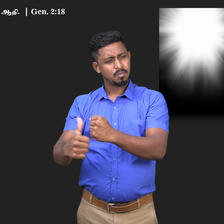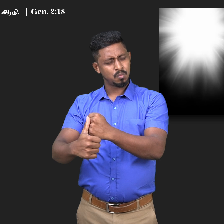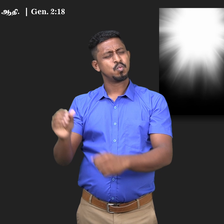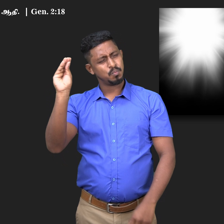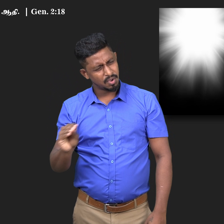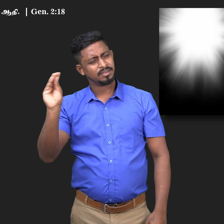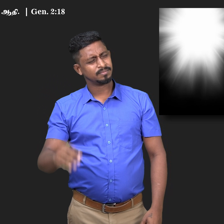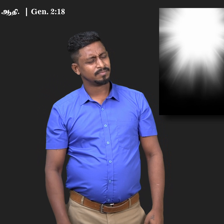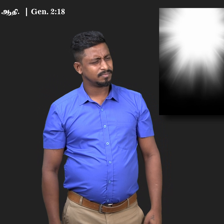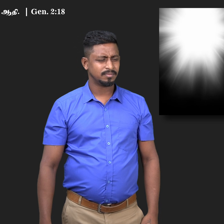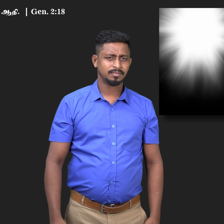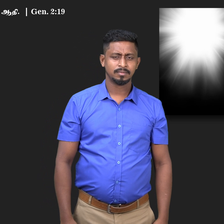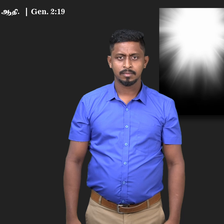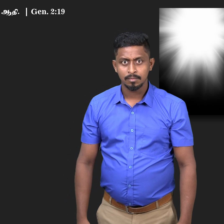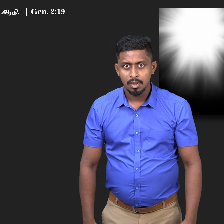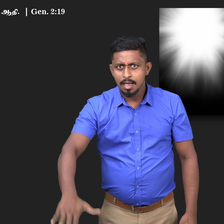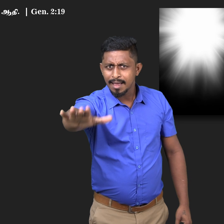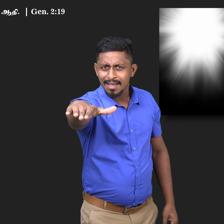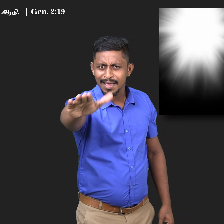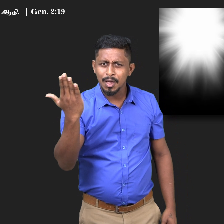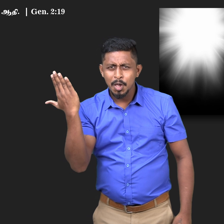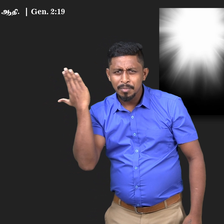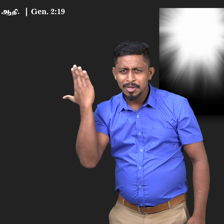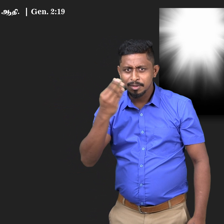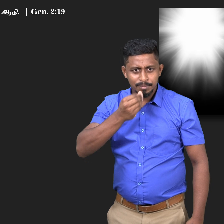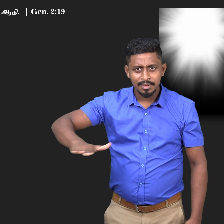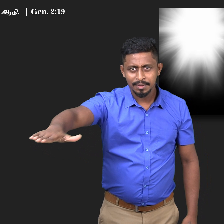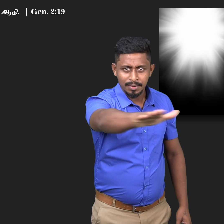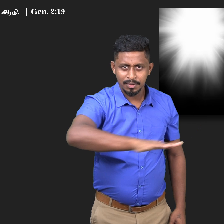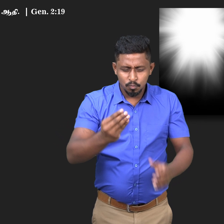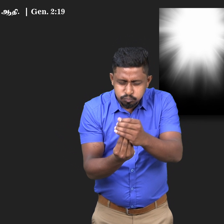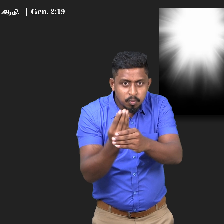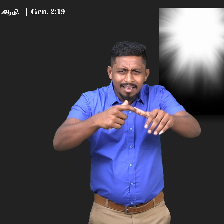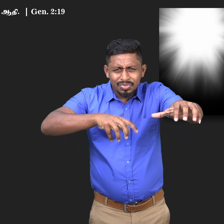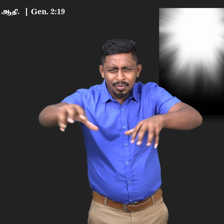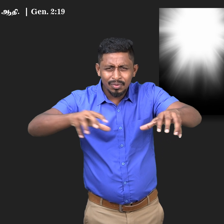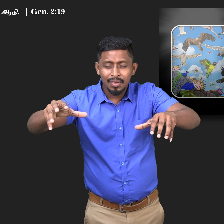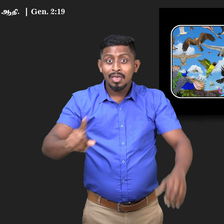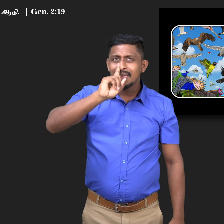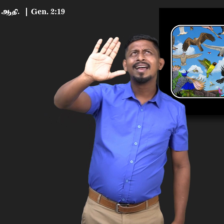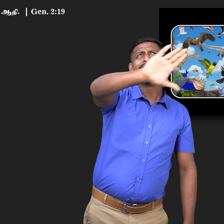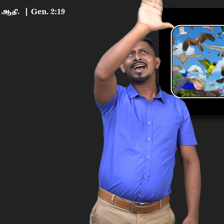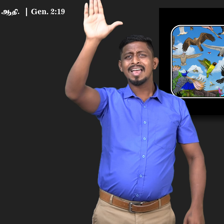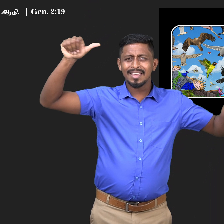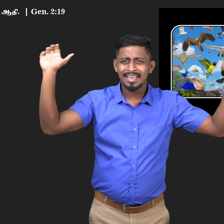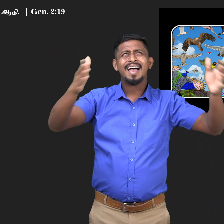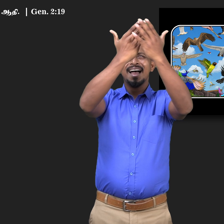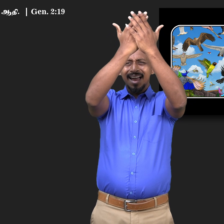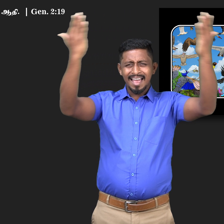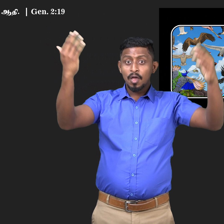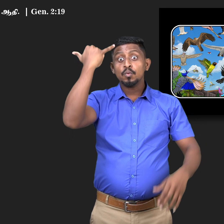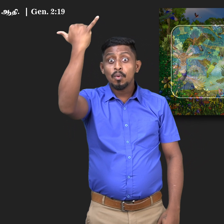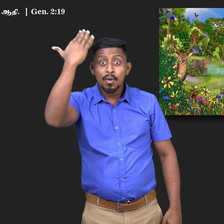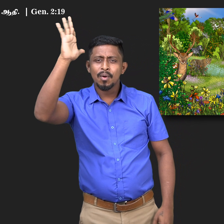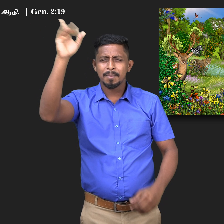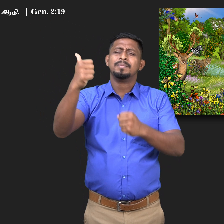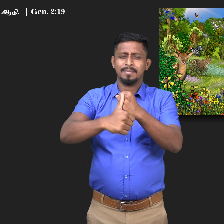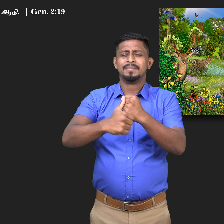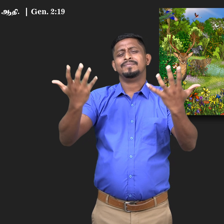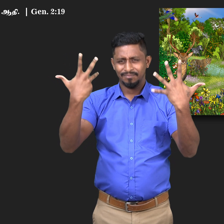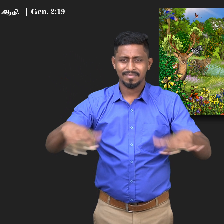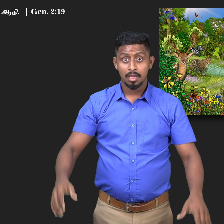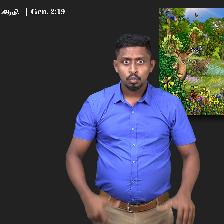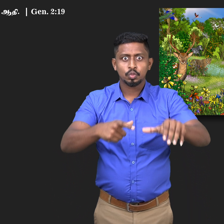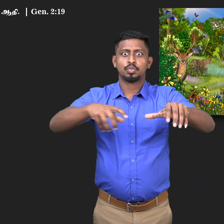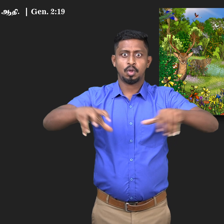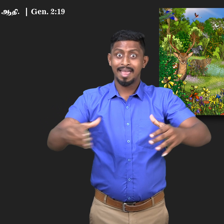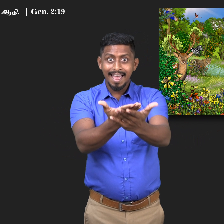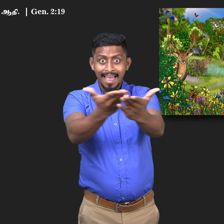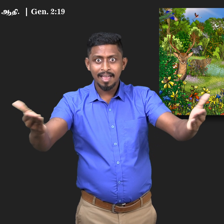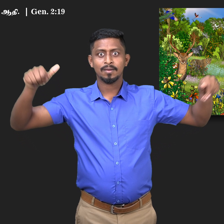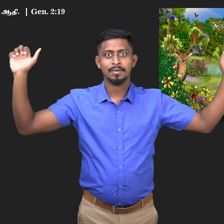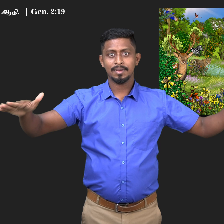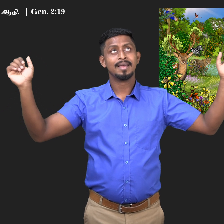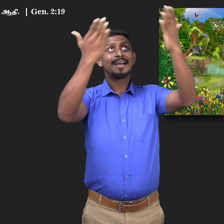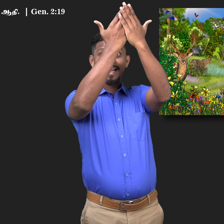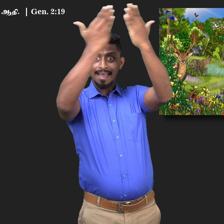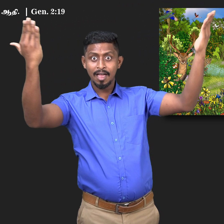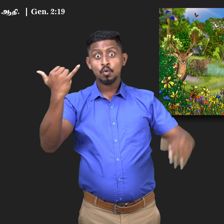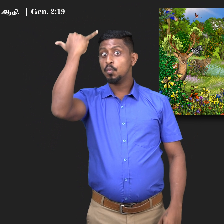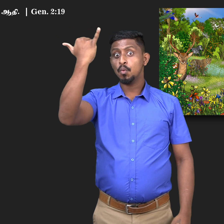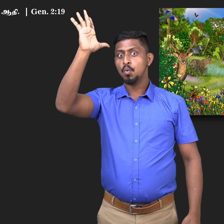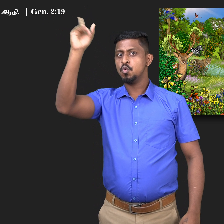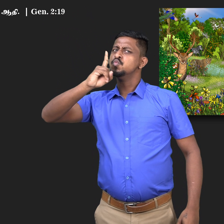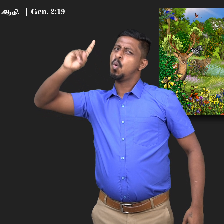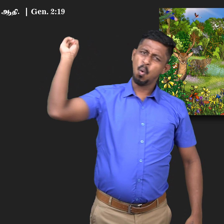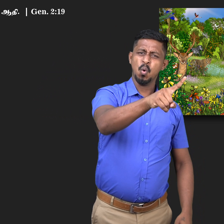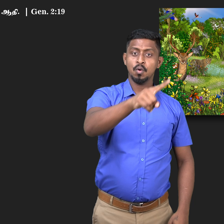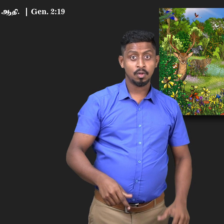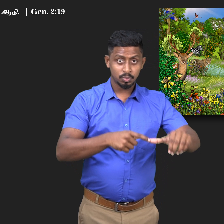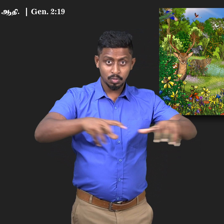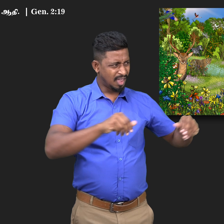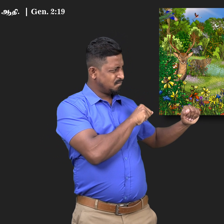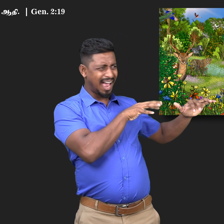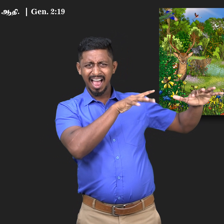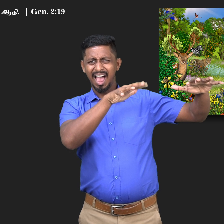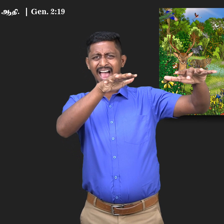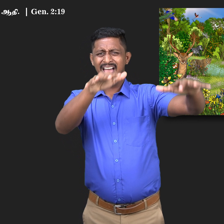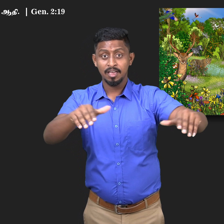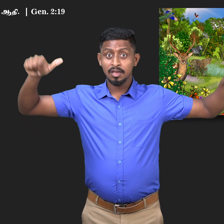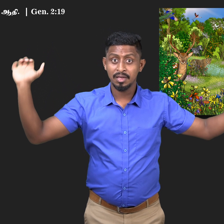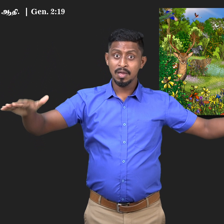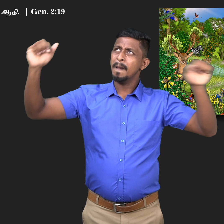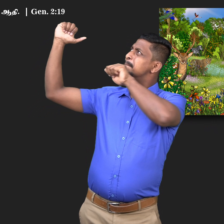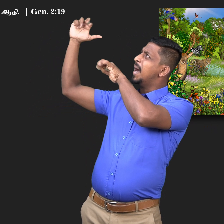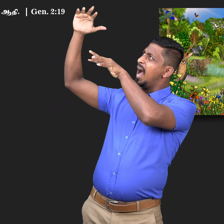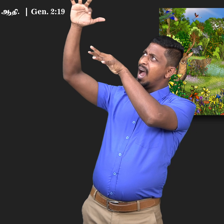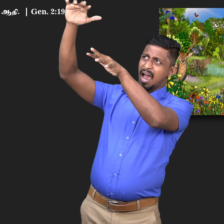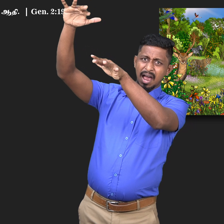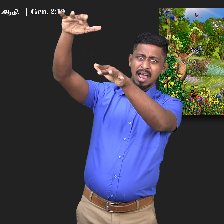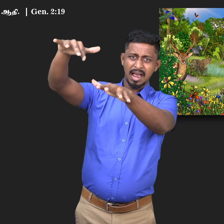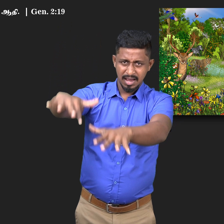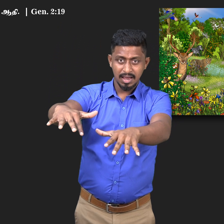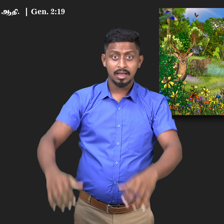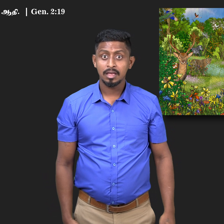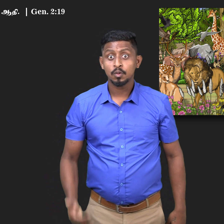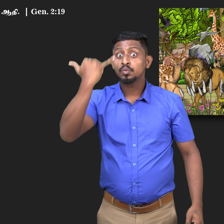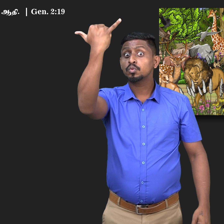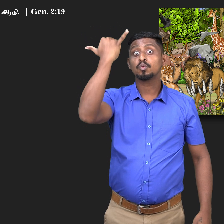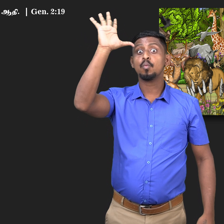And out of the ground the LORD God formed every beast of the field and every bird of the air, and He brought them to the man to see what he would name each one.